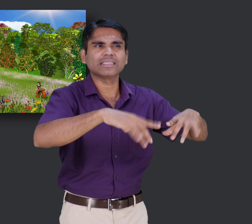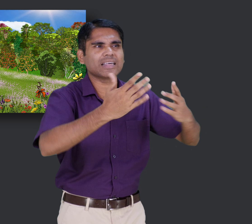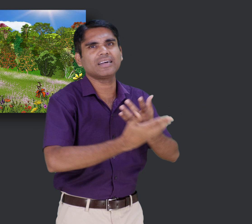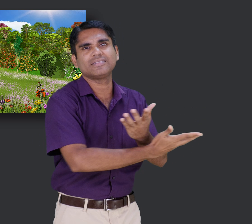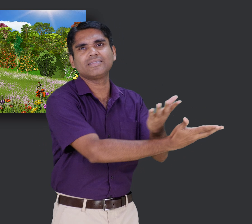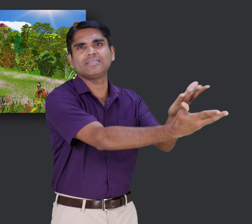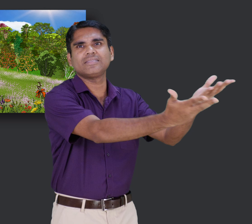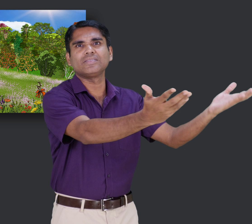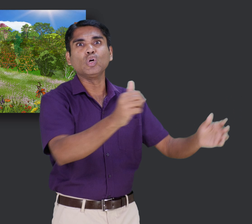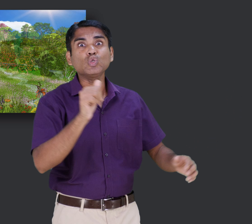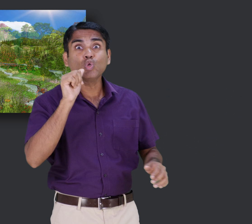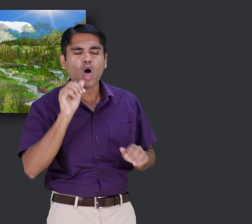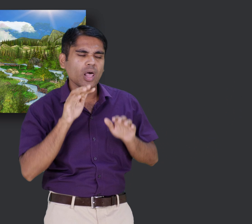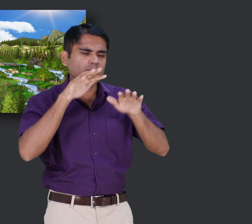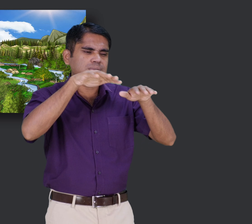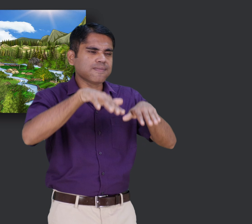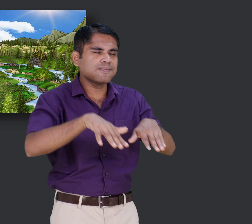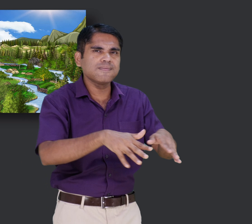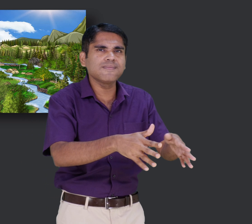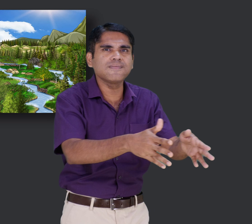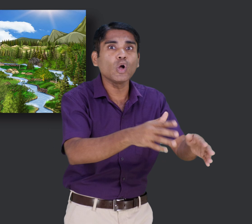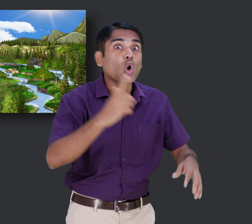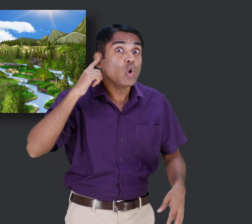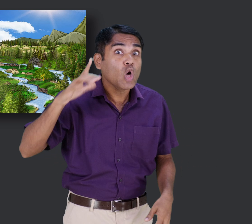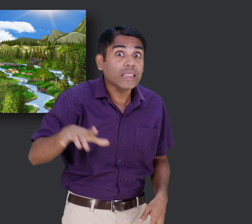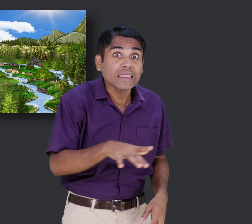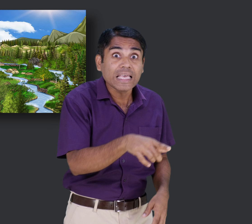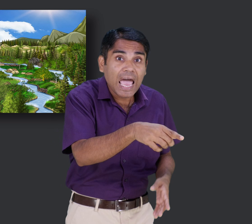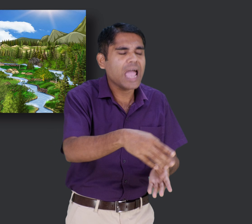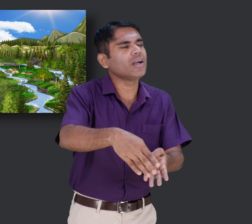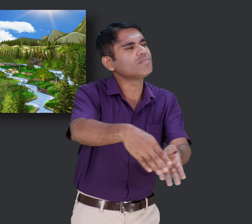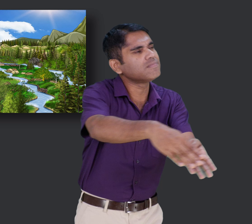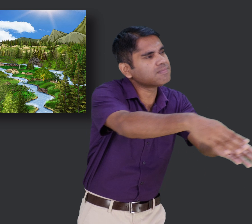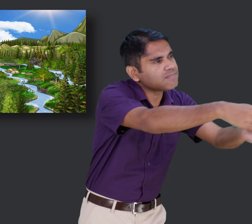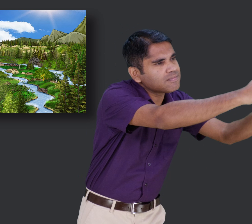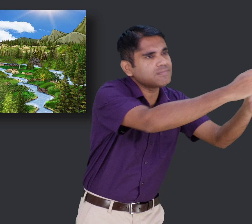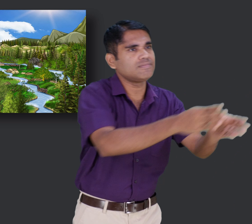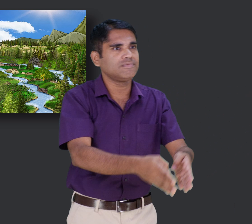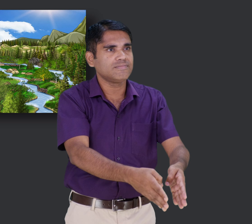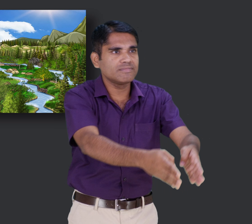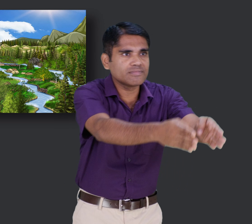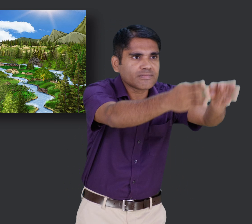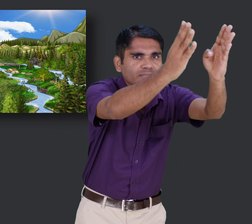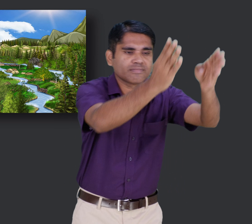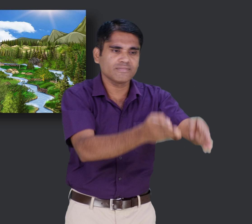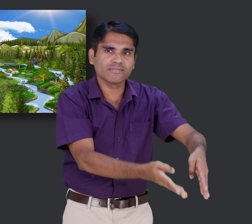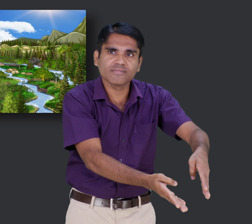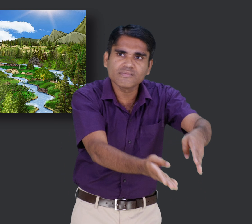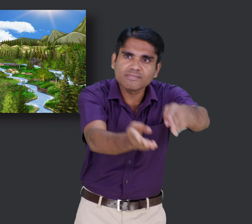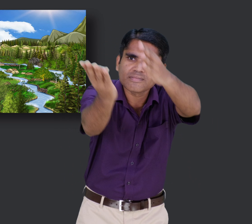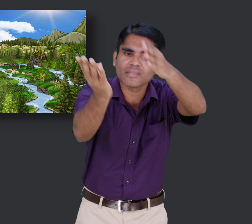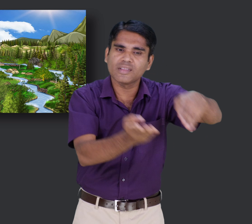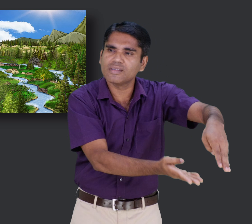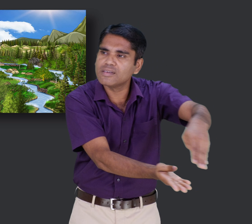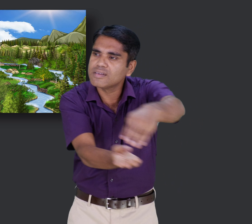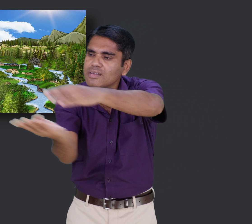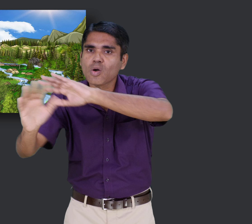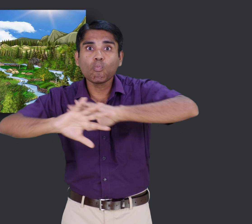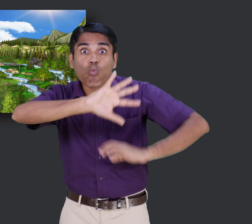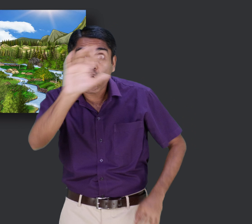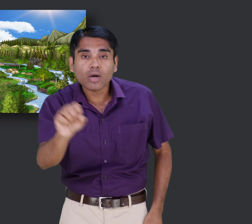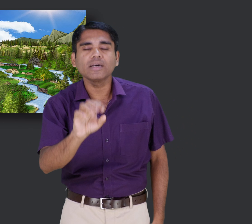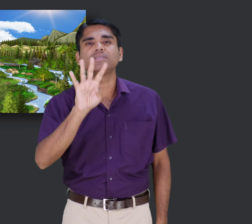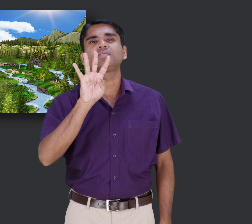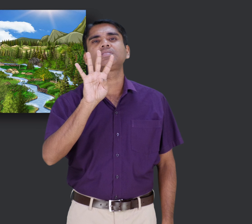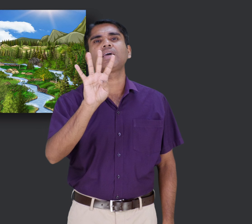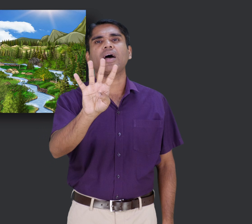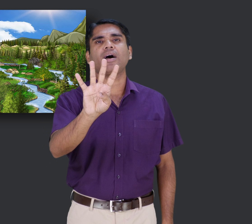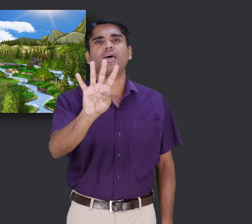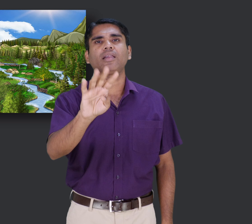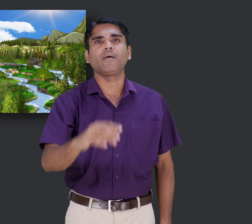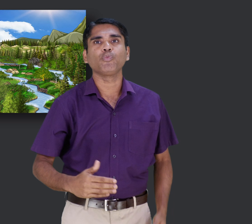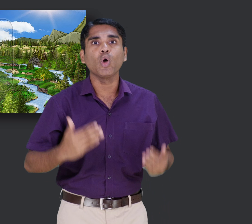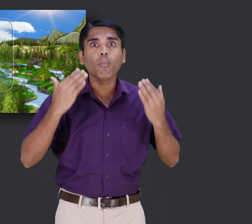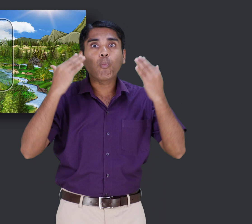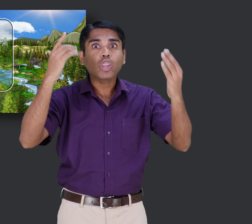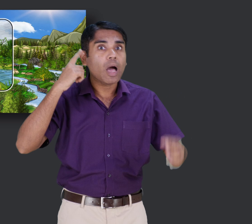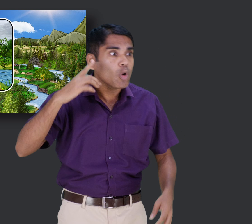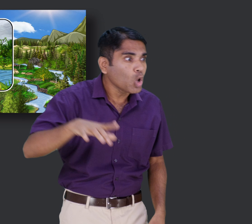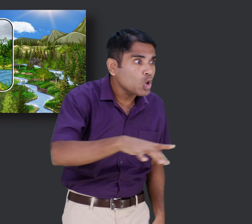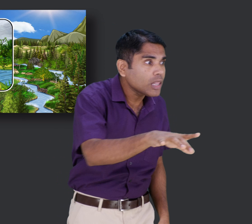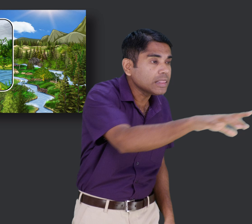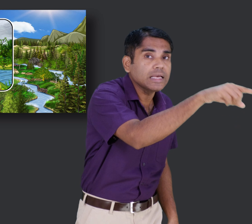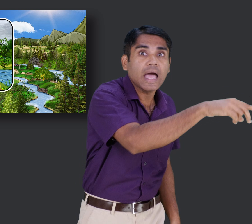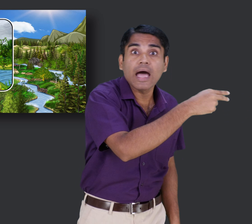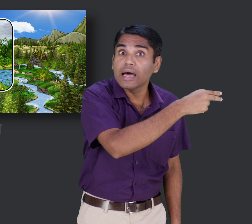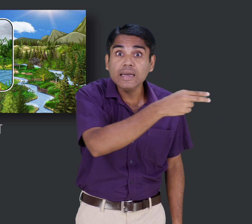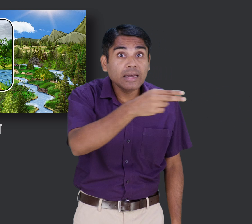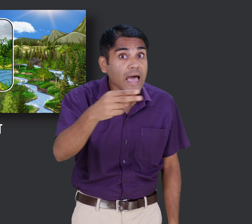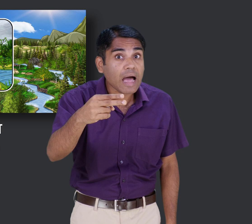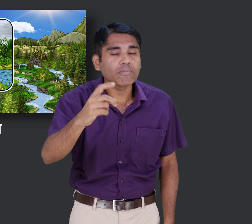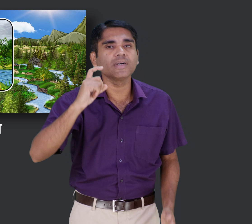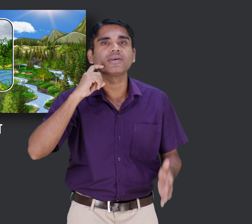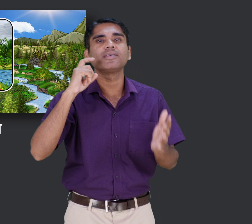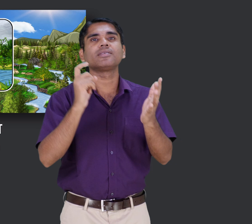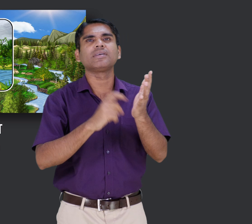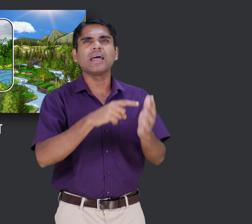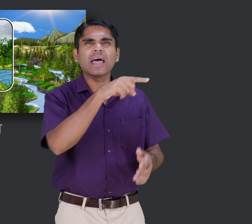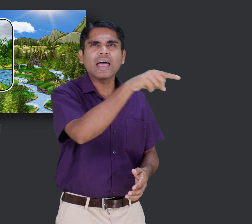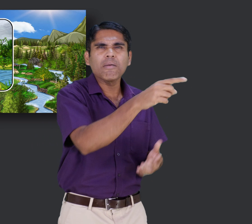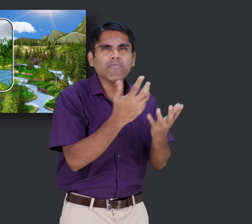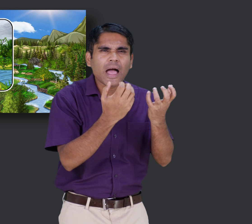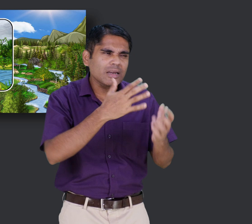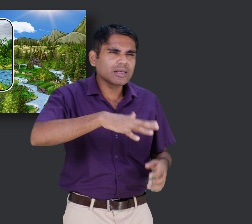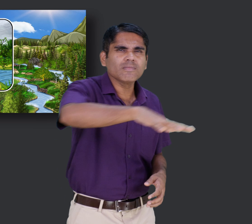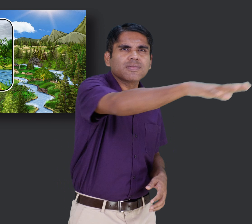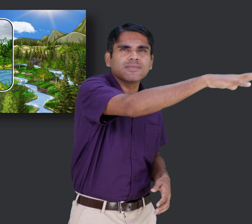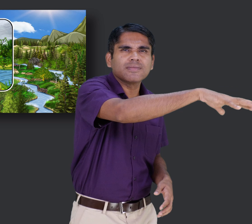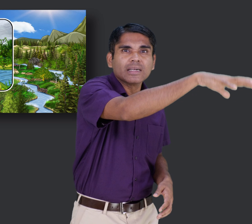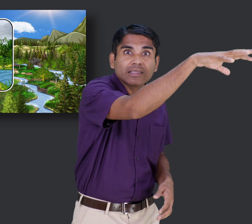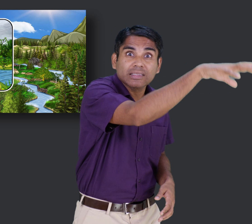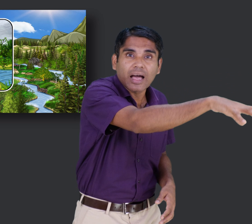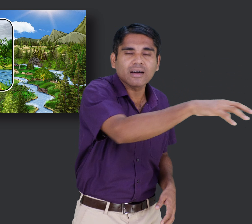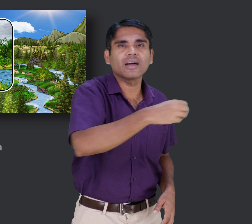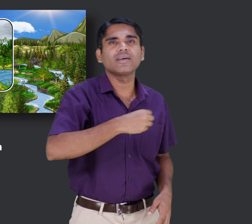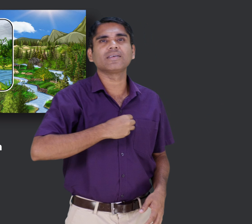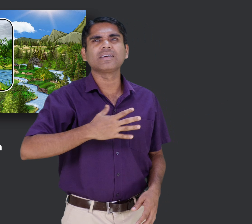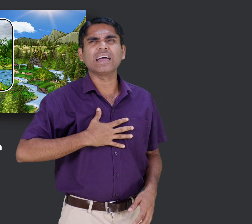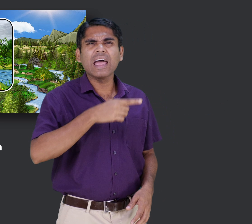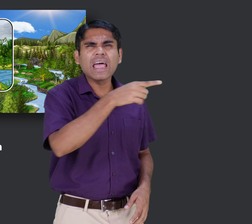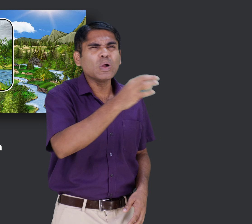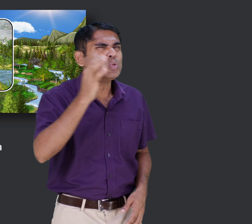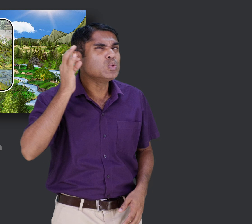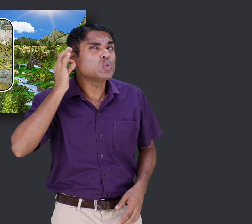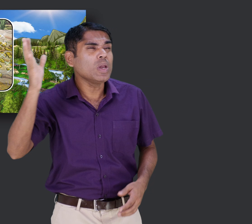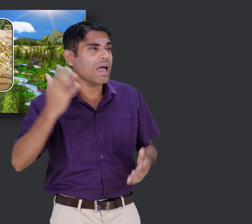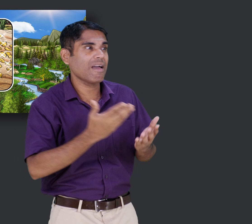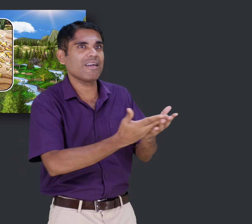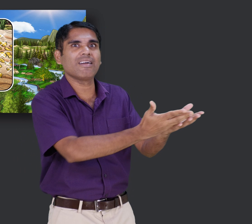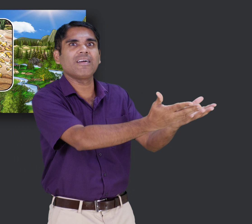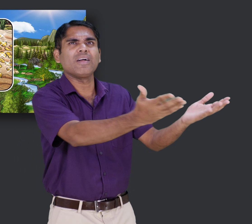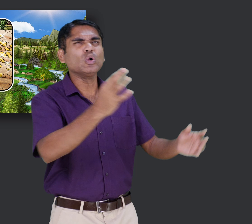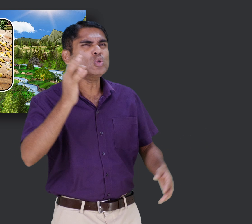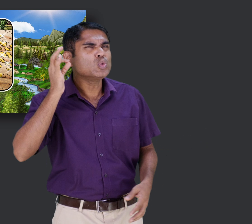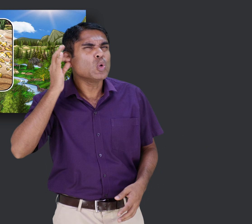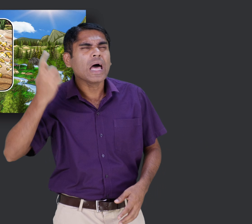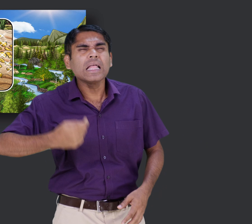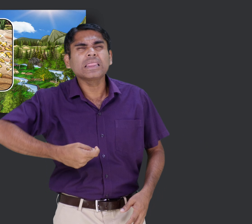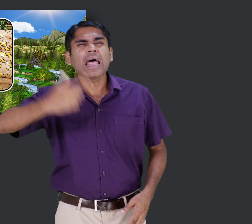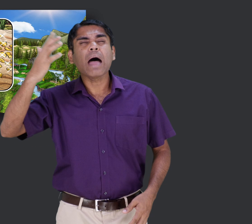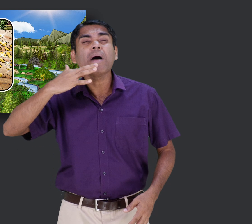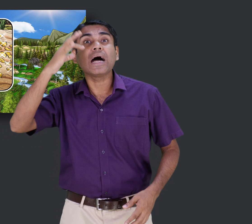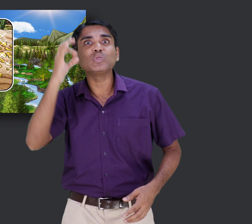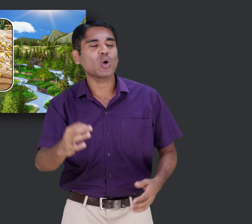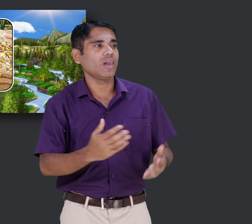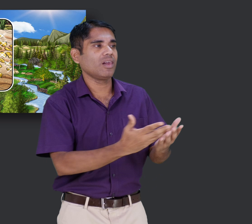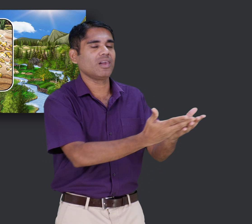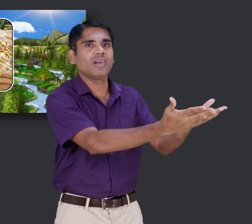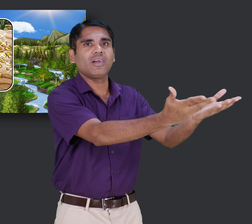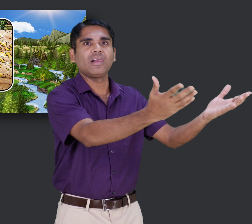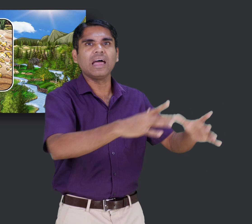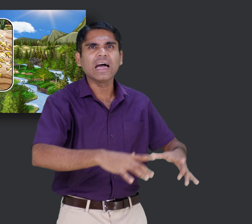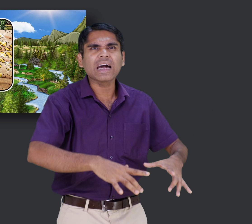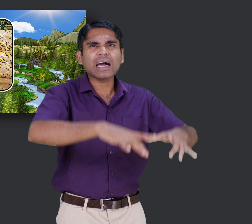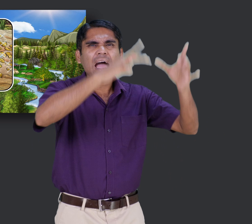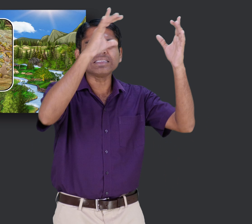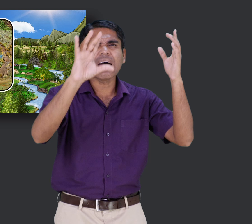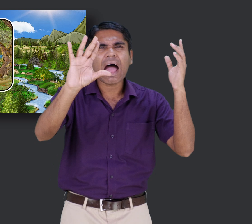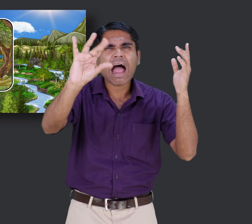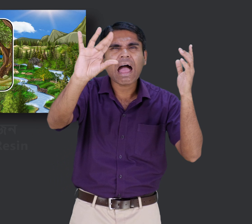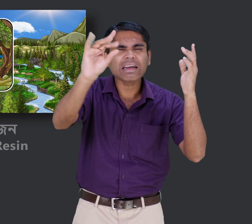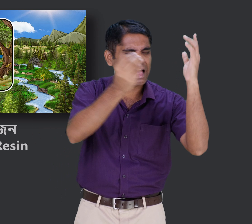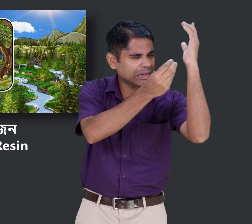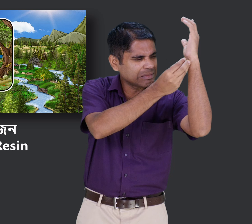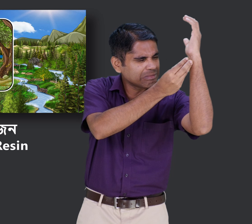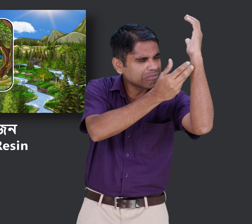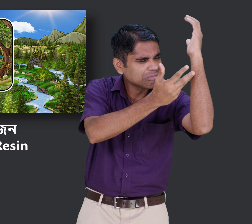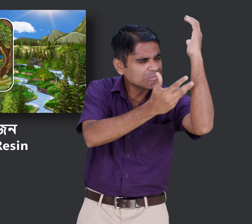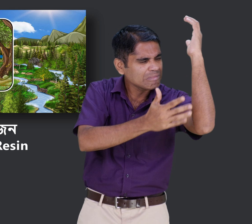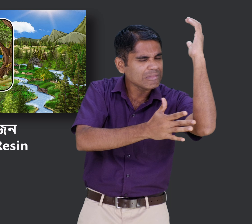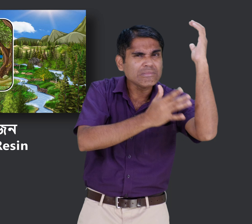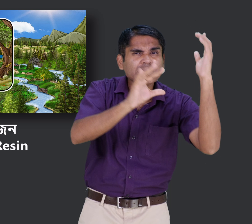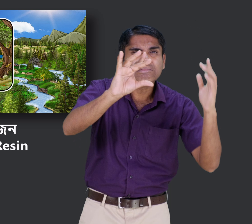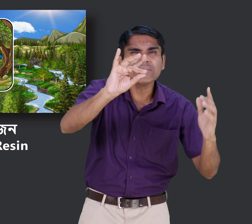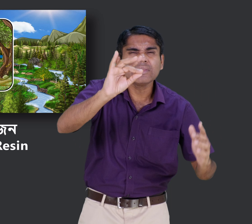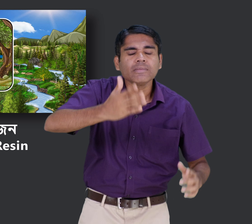Now a river flowed out of Eden to water the garden, and from there it branched into four headwaters: The name of the first river is Pishon; it winds through the whole land of Havilah, where there is gold.